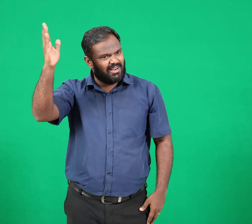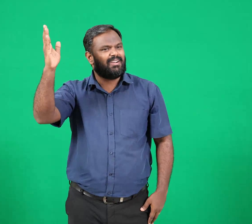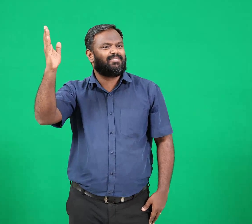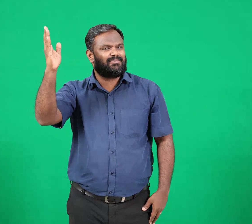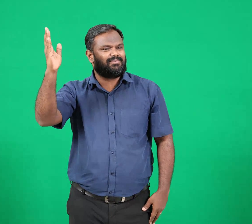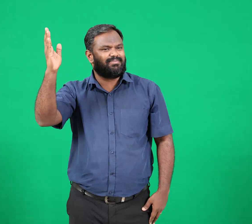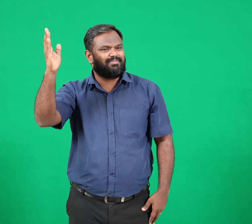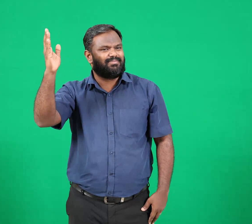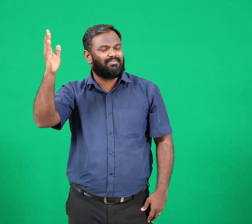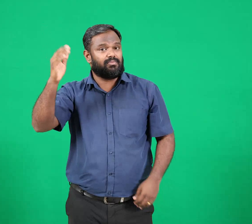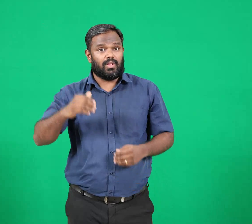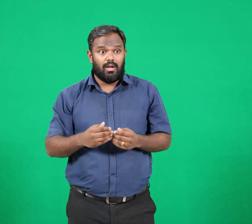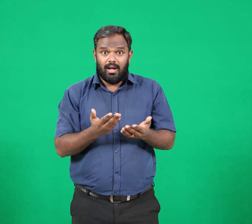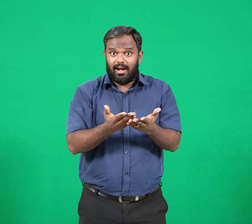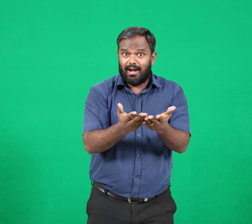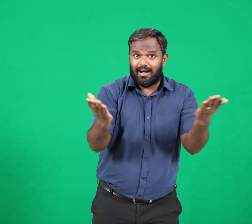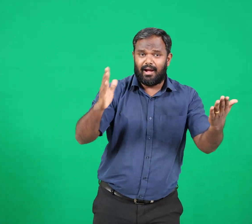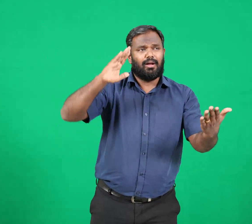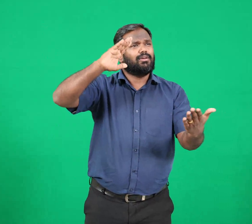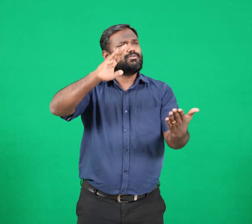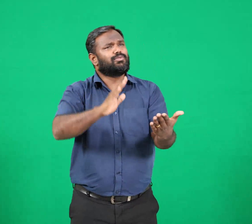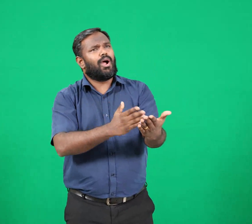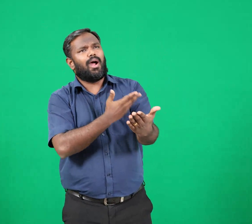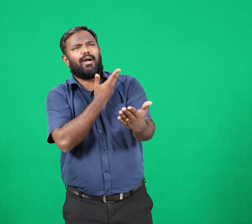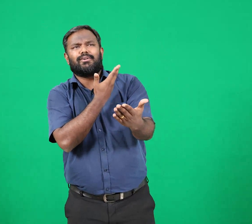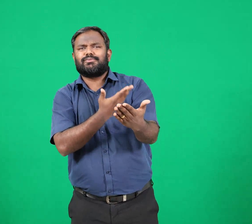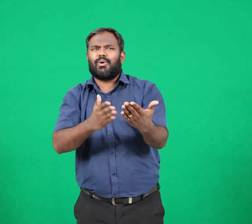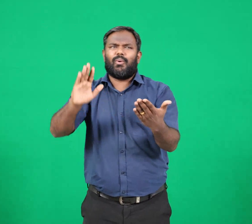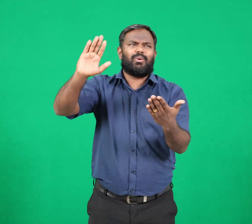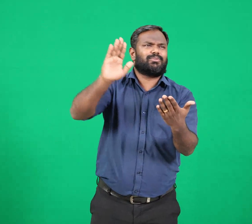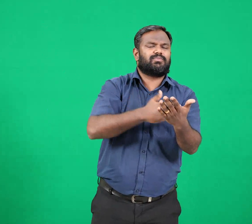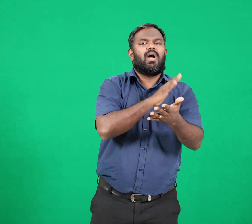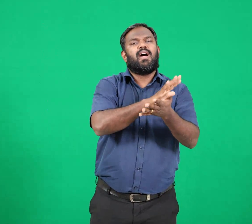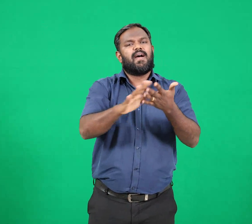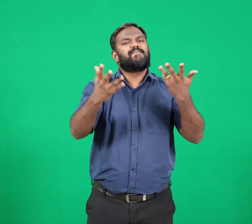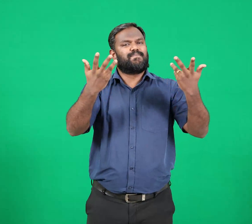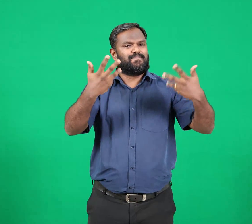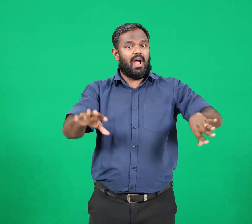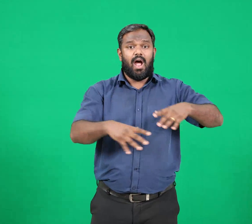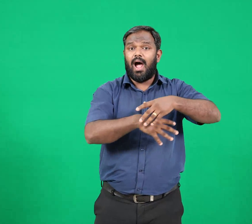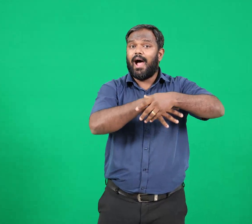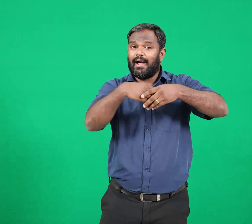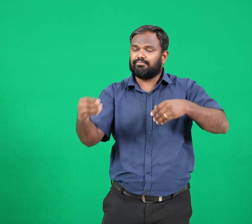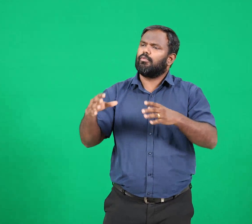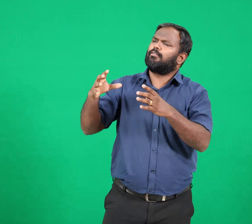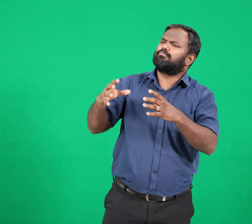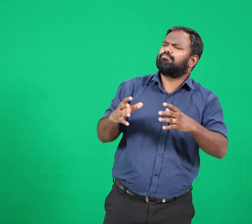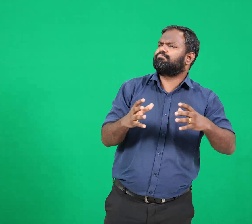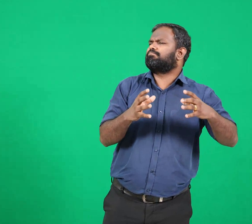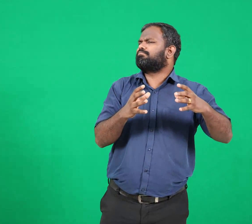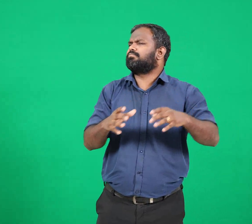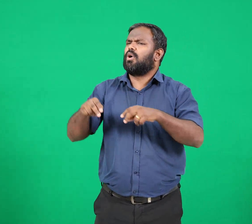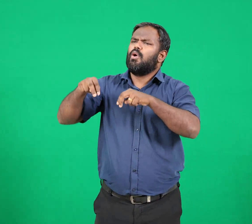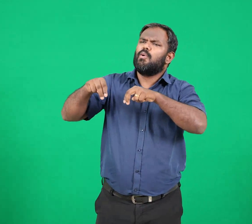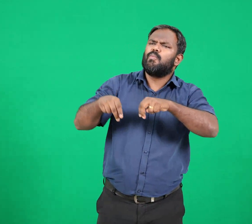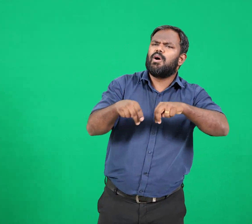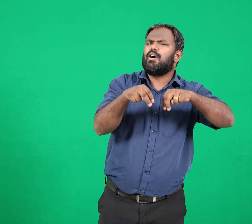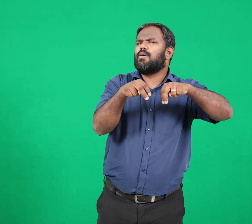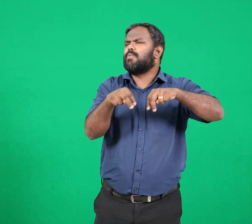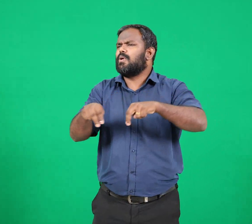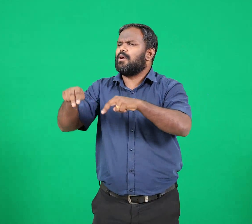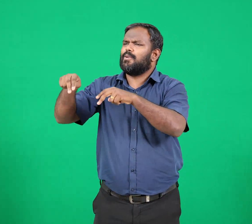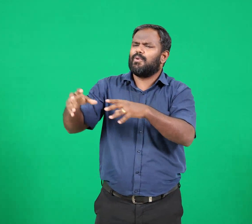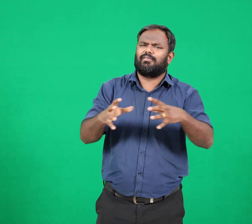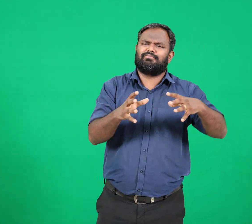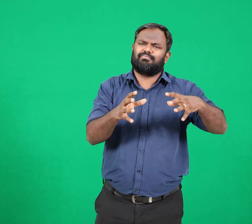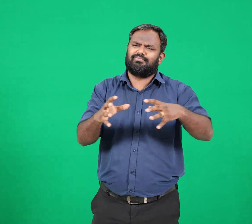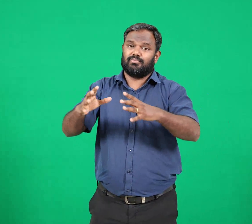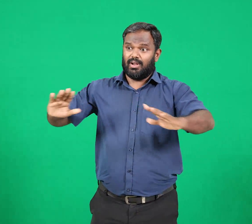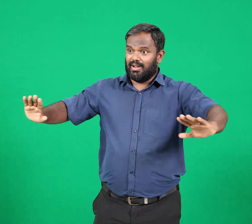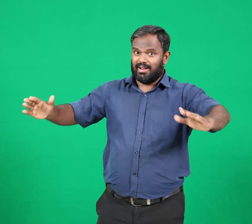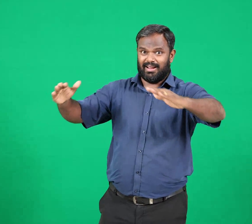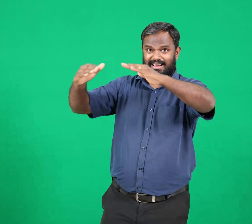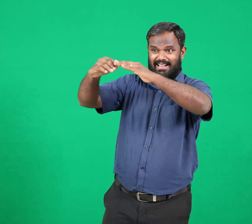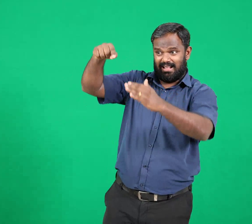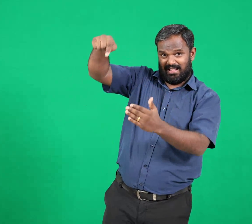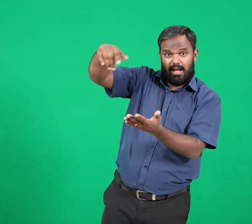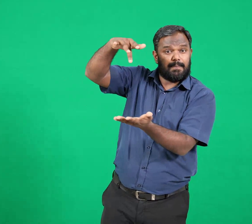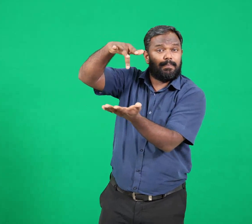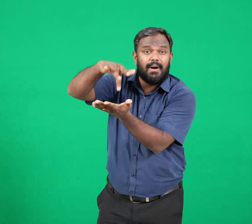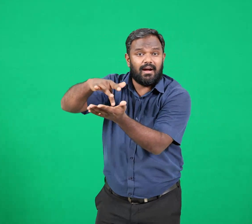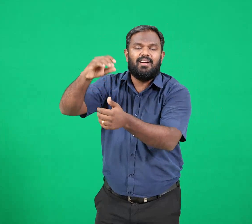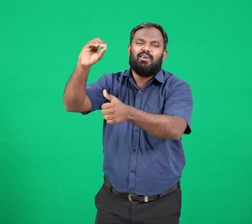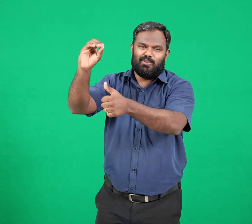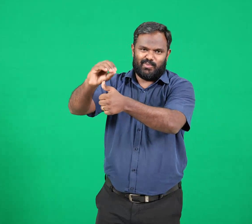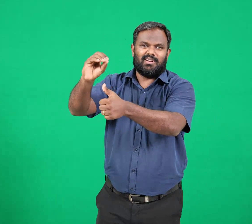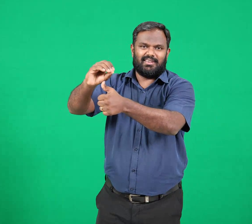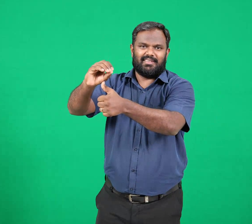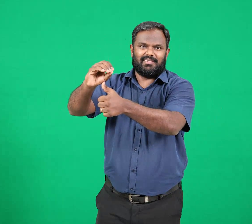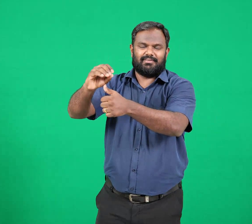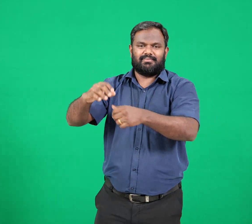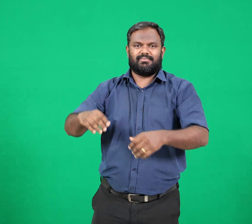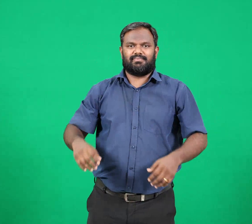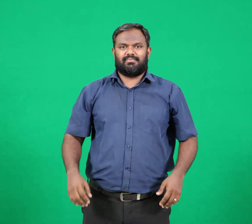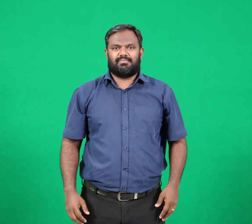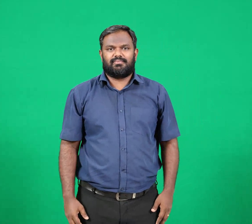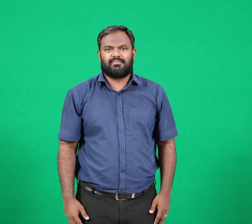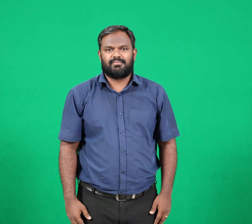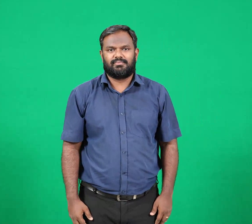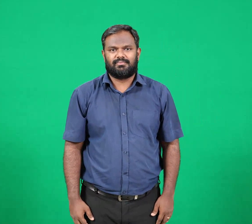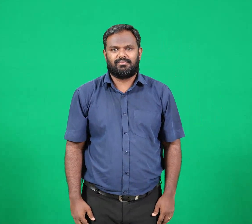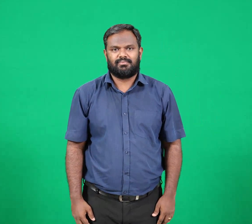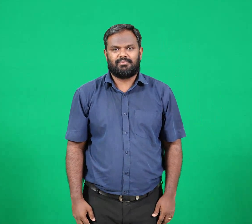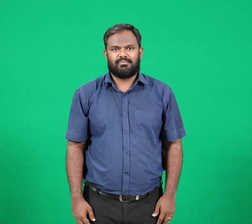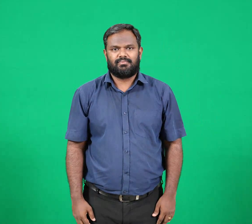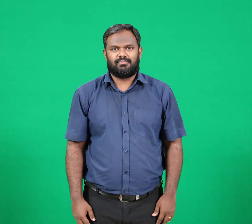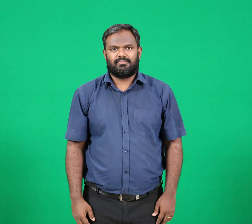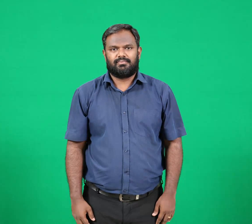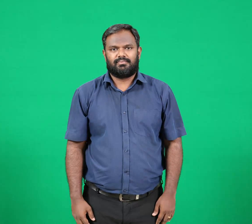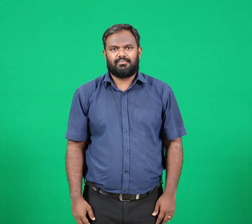And when they had sung a hymn, they went out to the Mount of Olives.